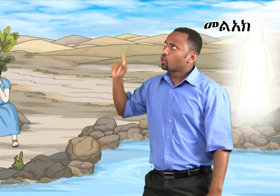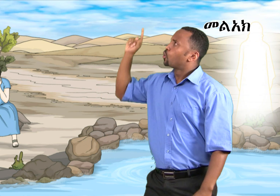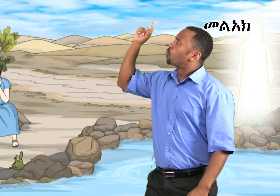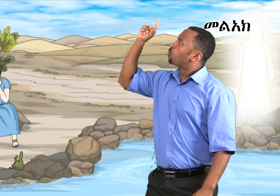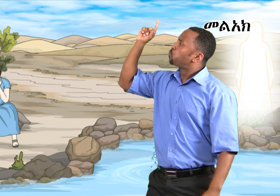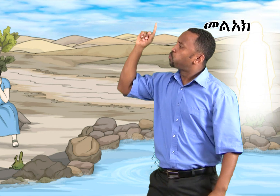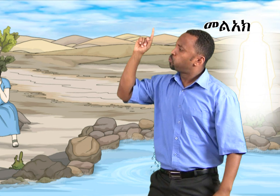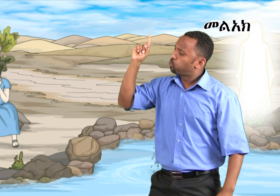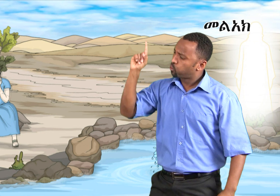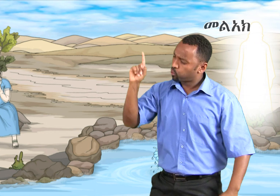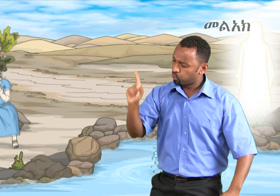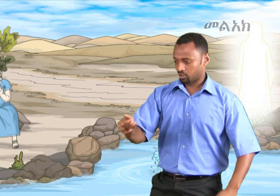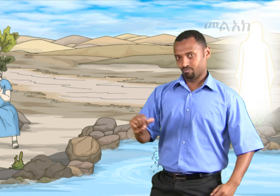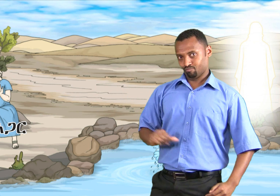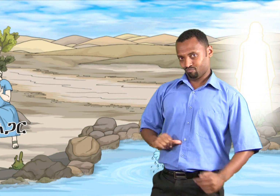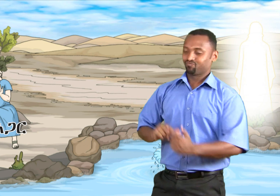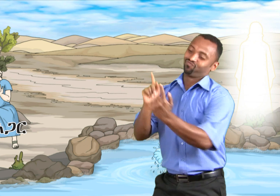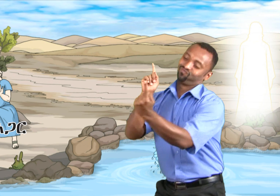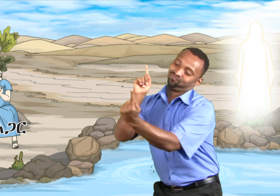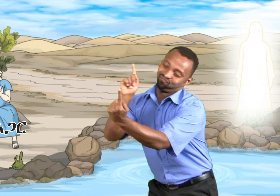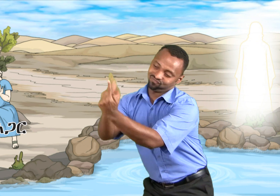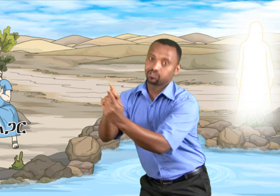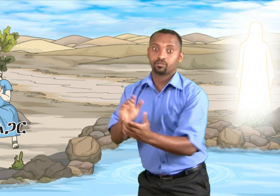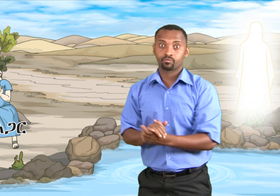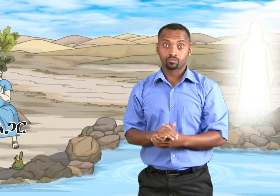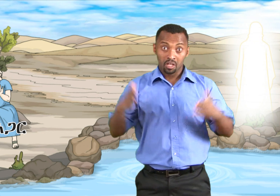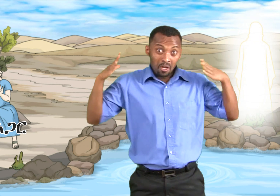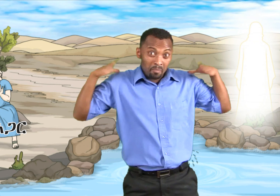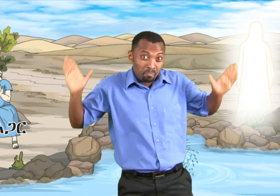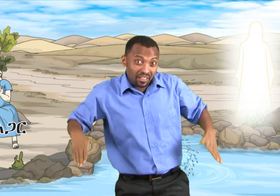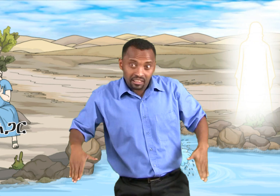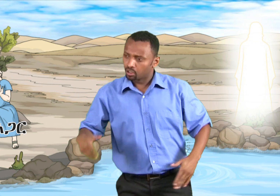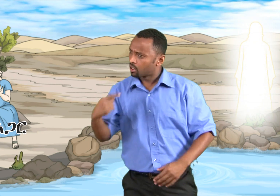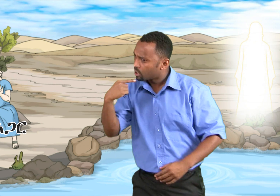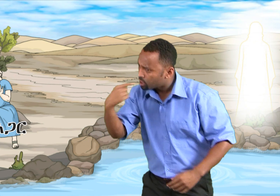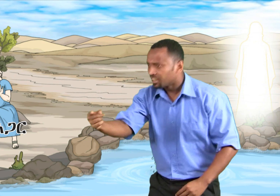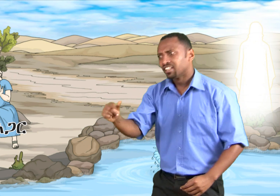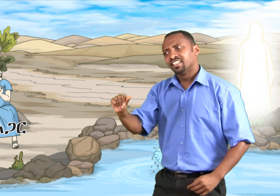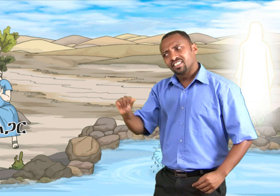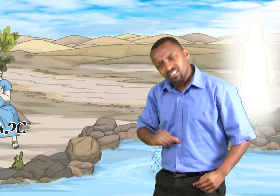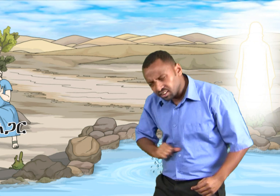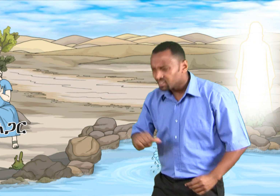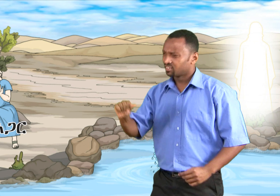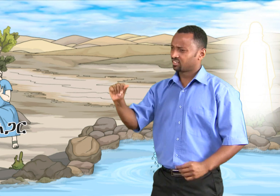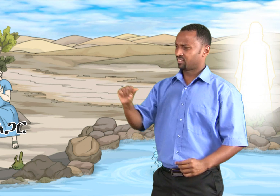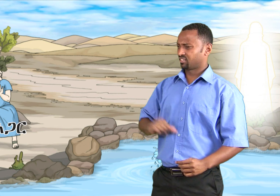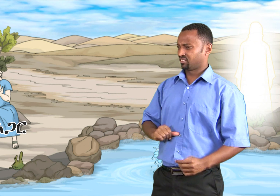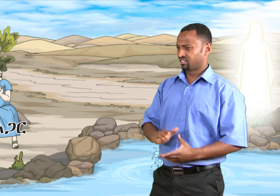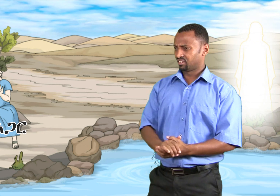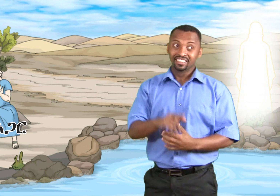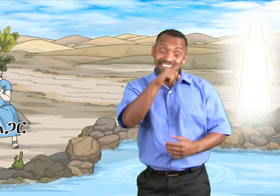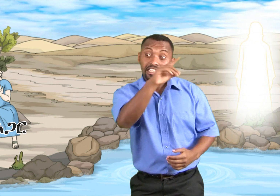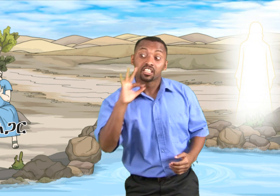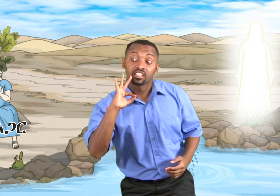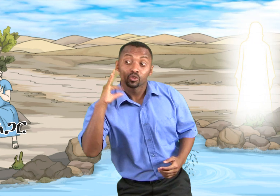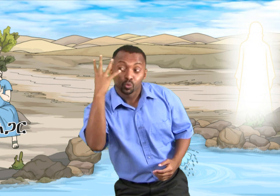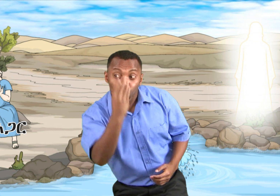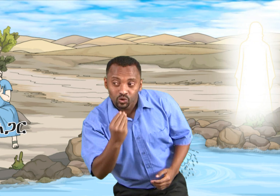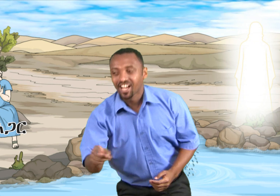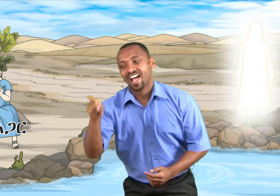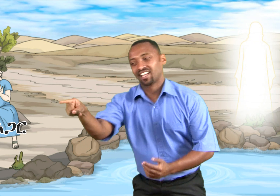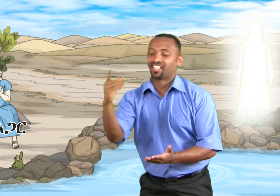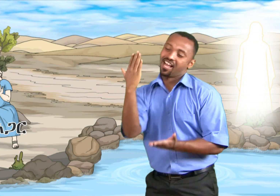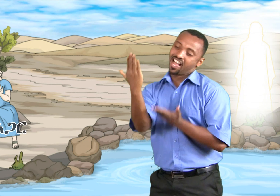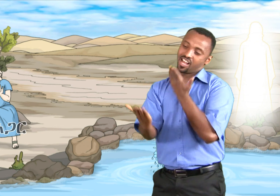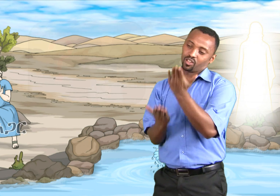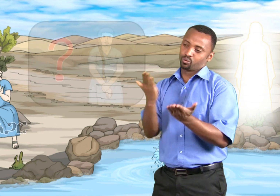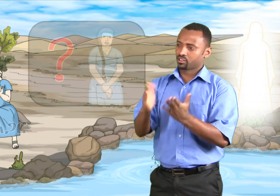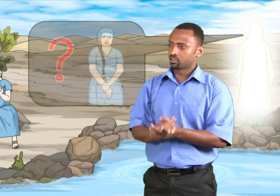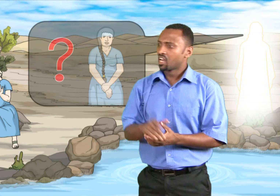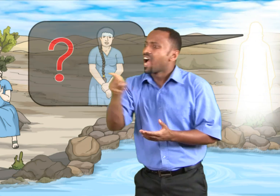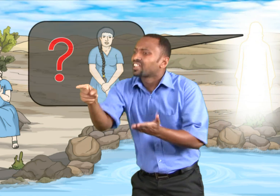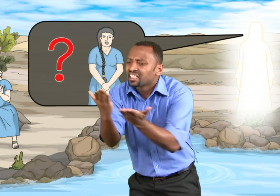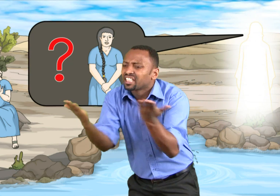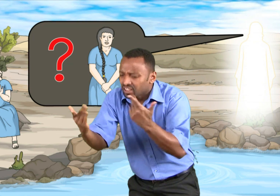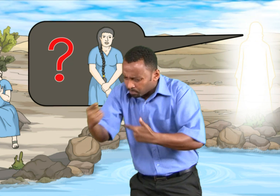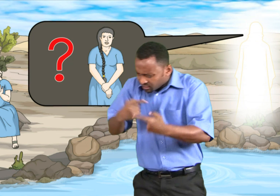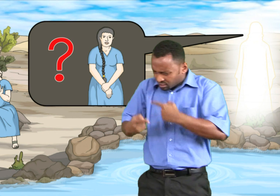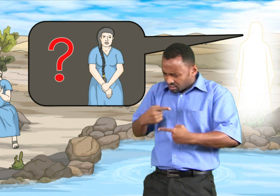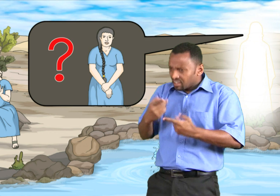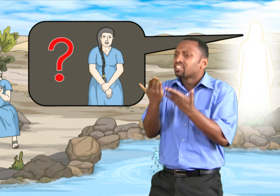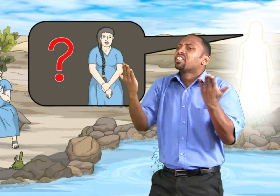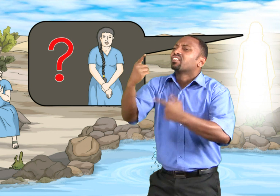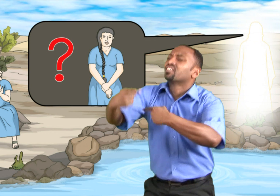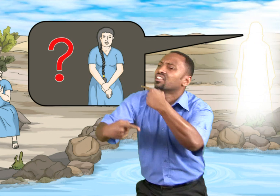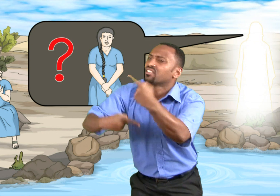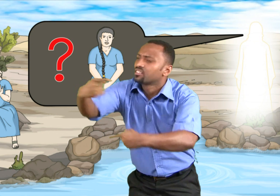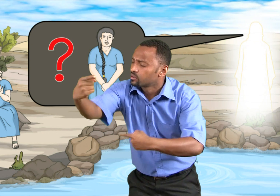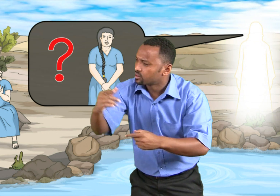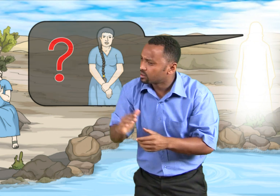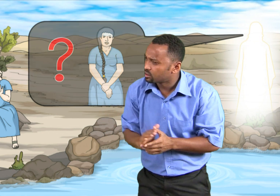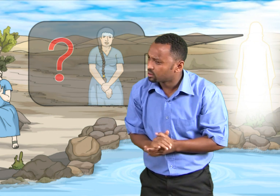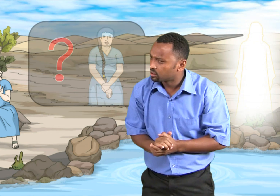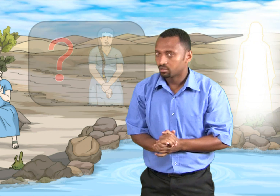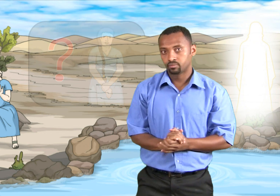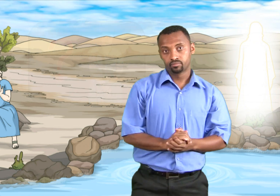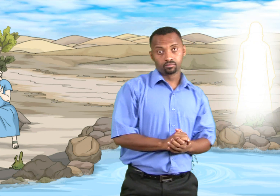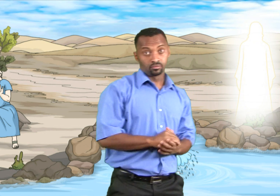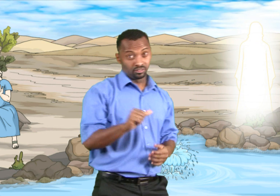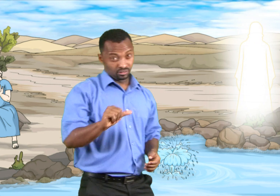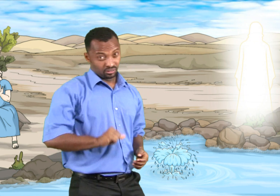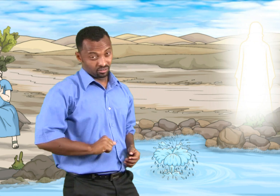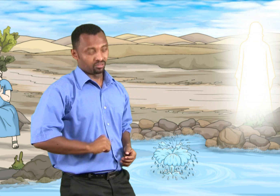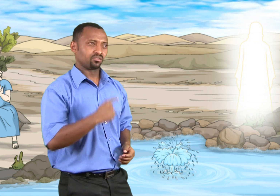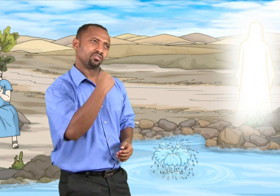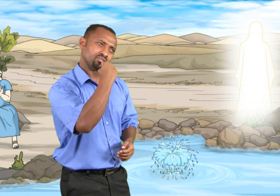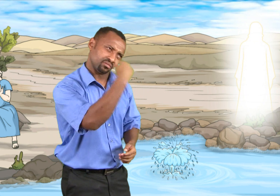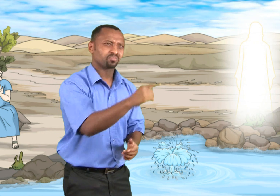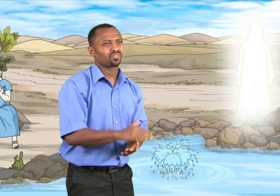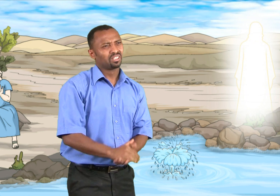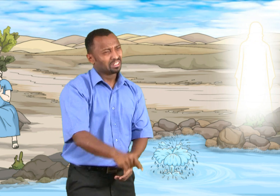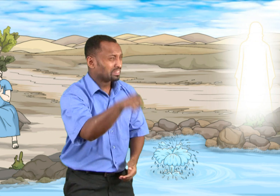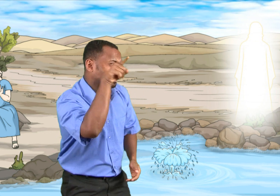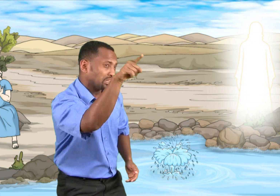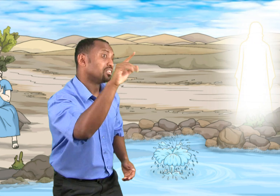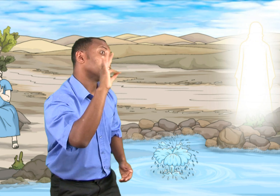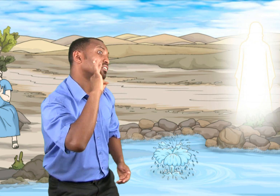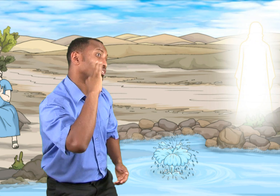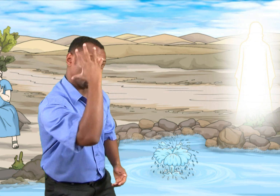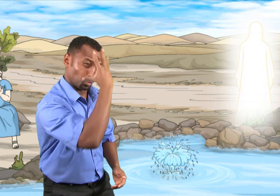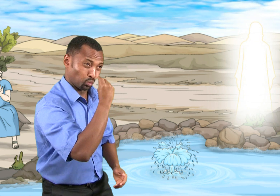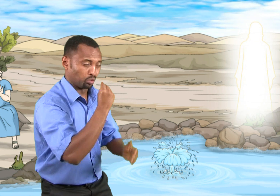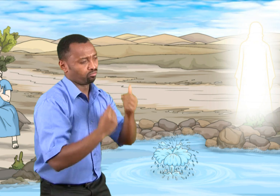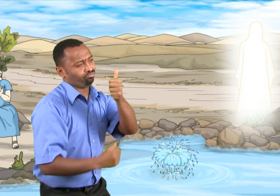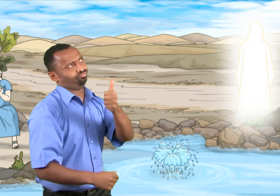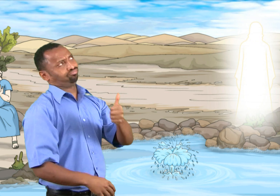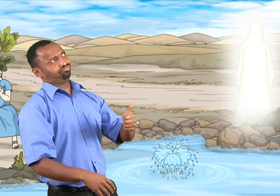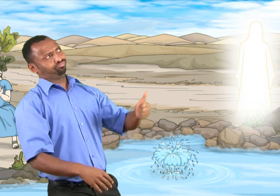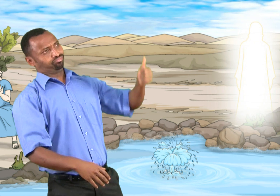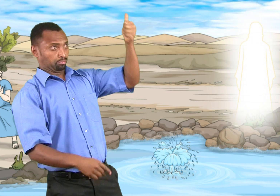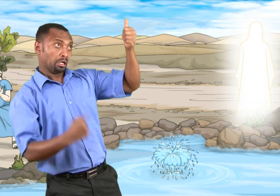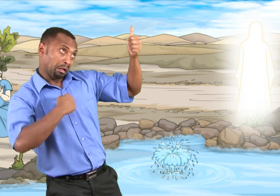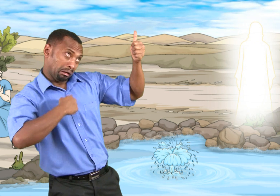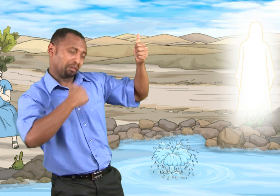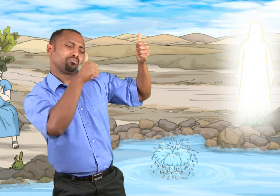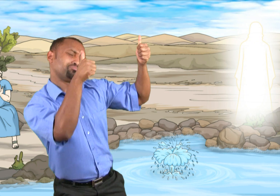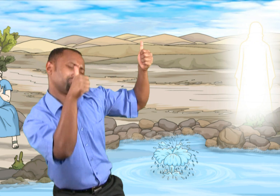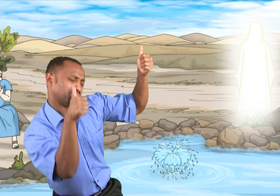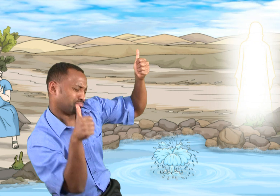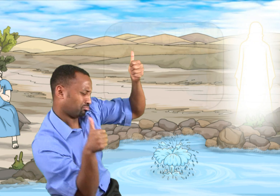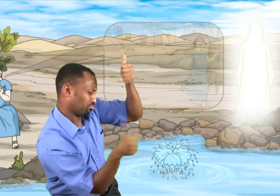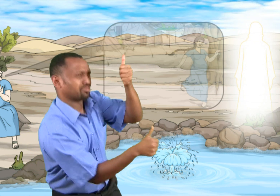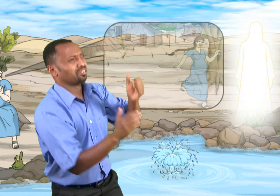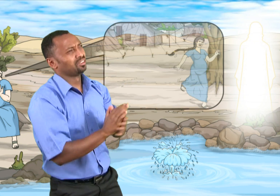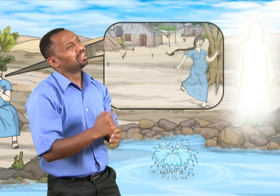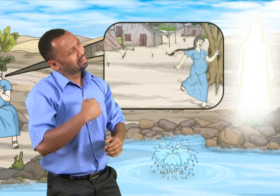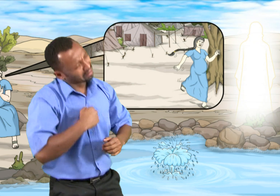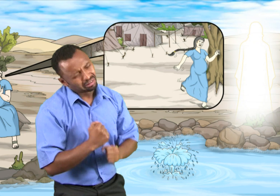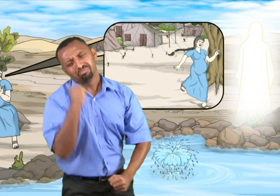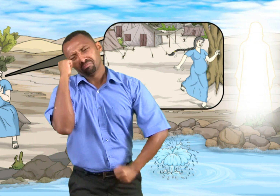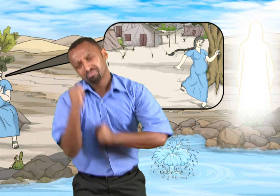“Hagar, servant of Sarai,” he said, “where have you come from, and where are you going?”